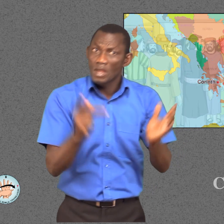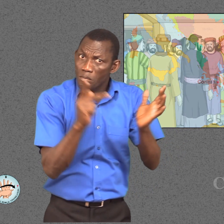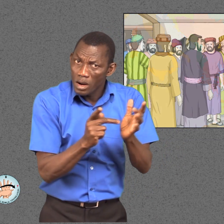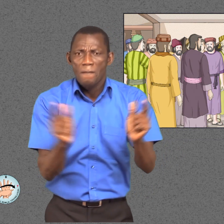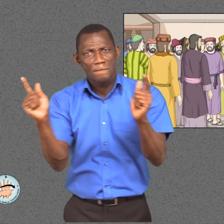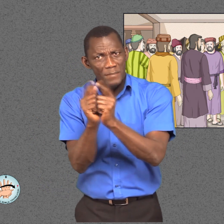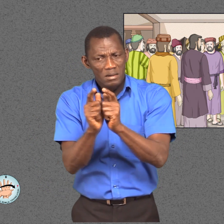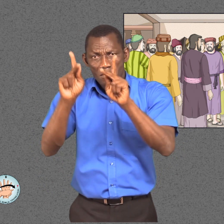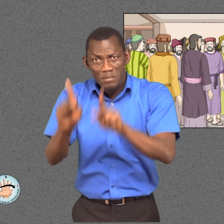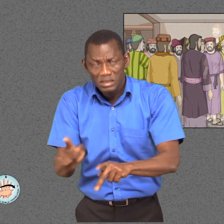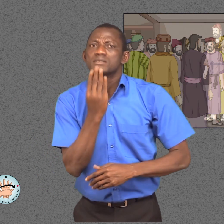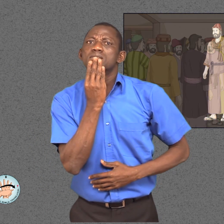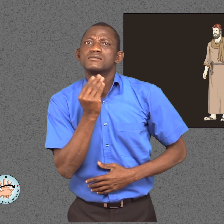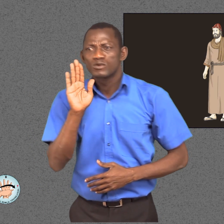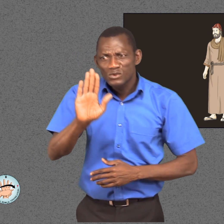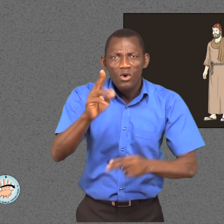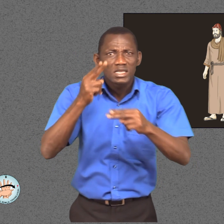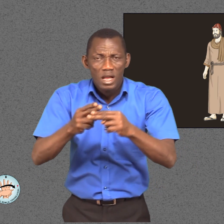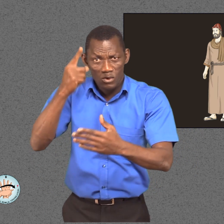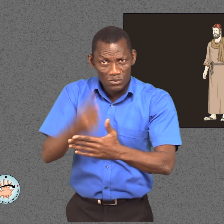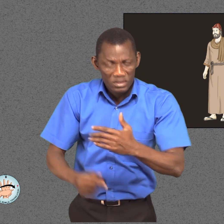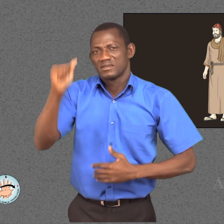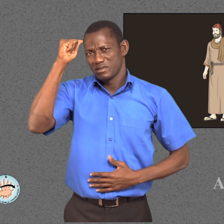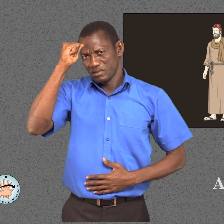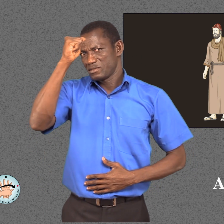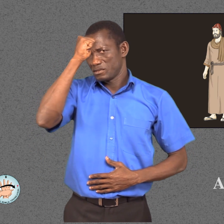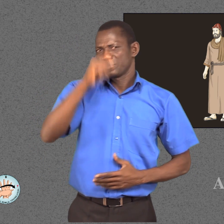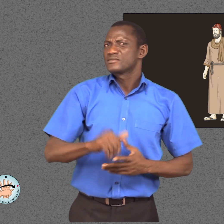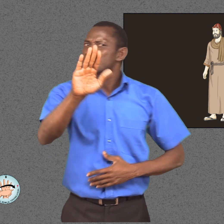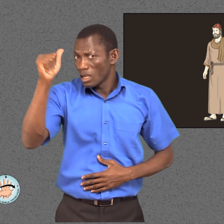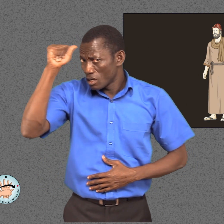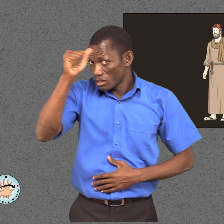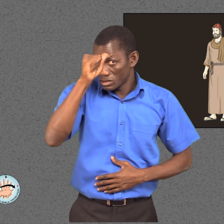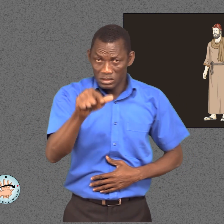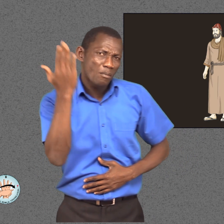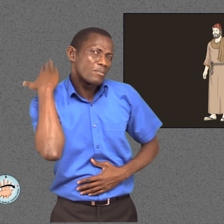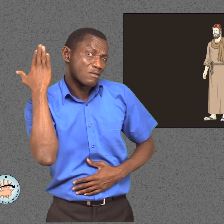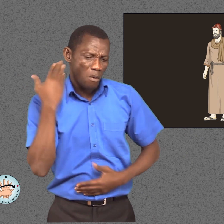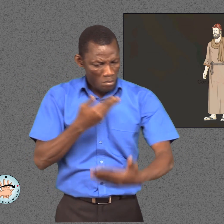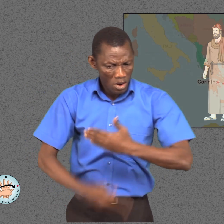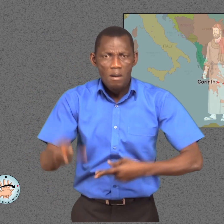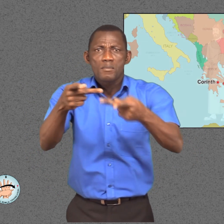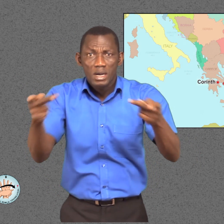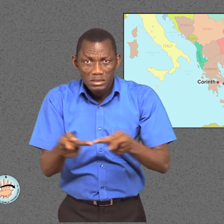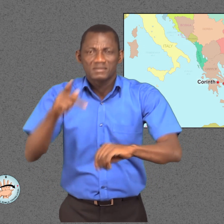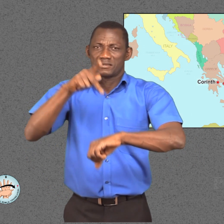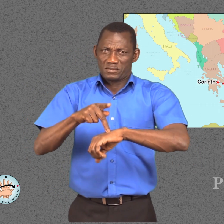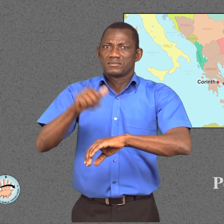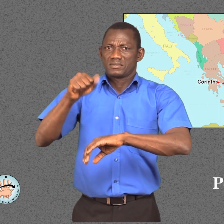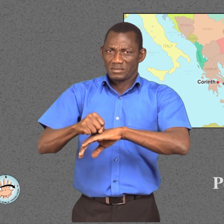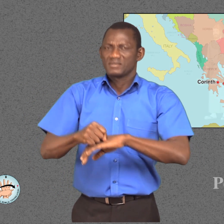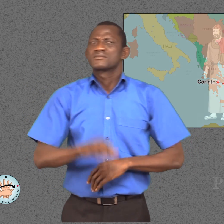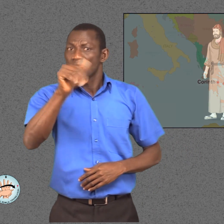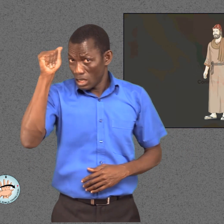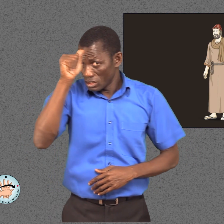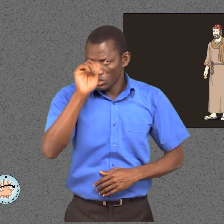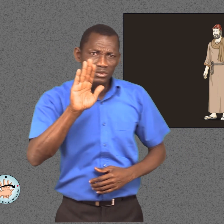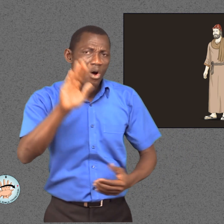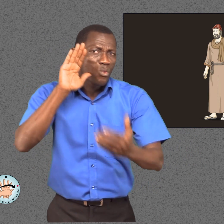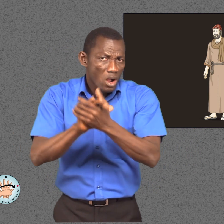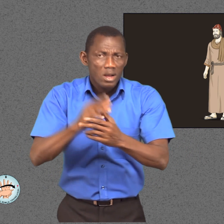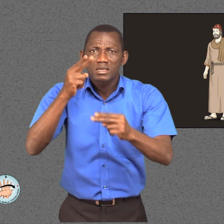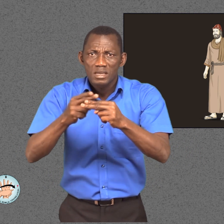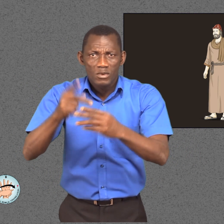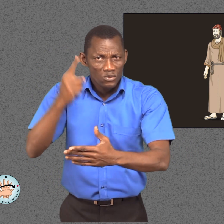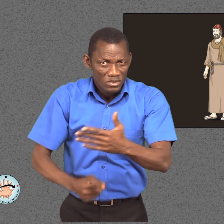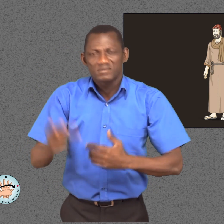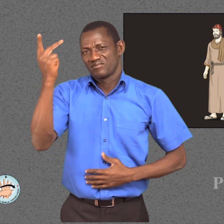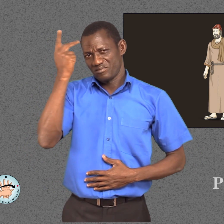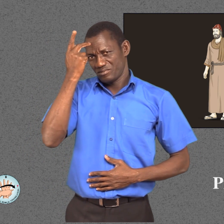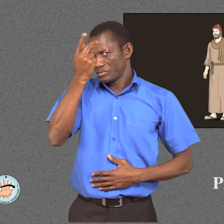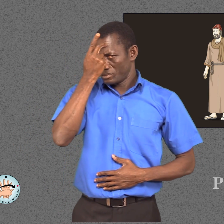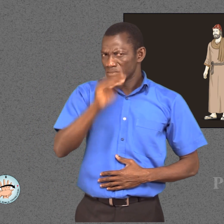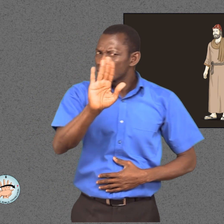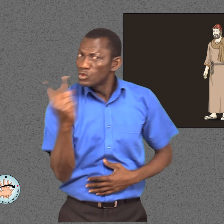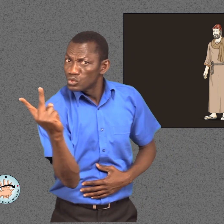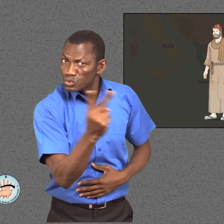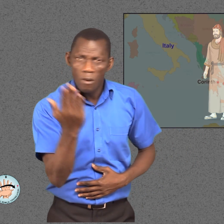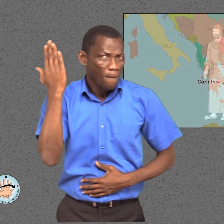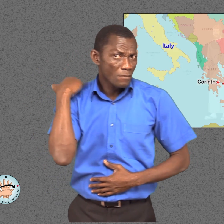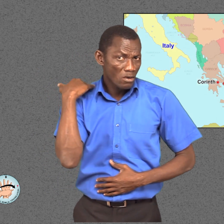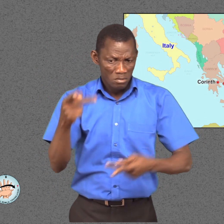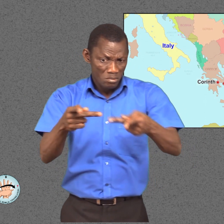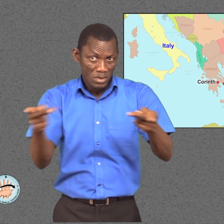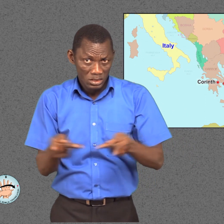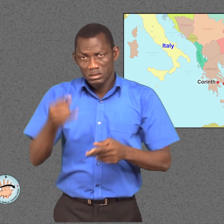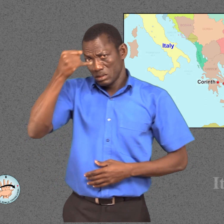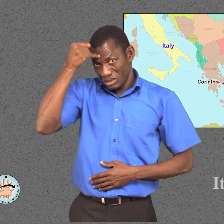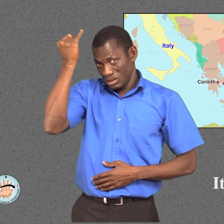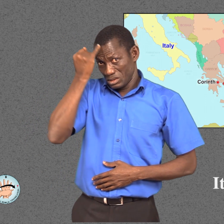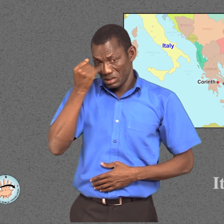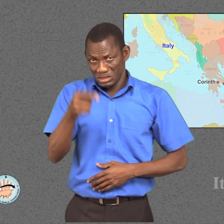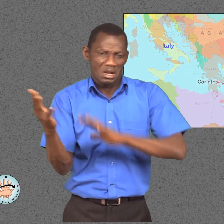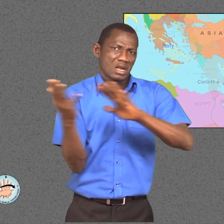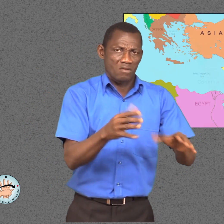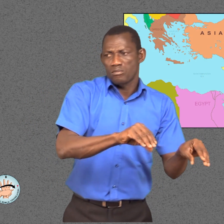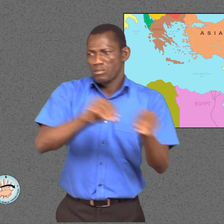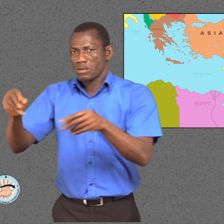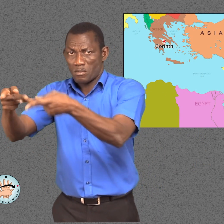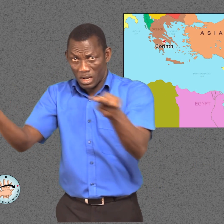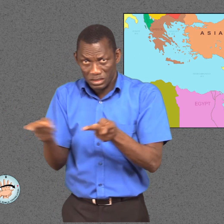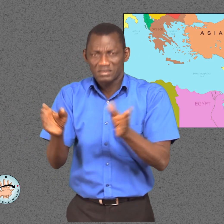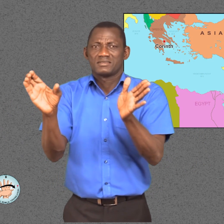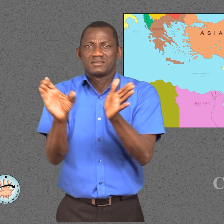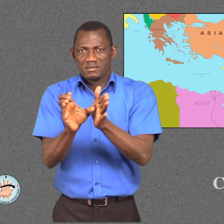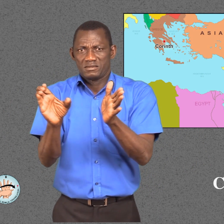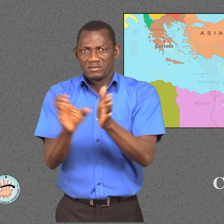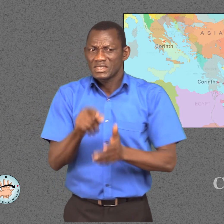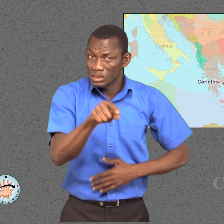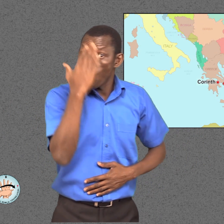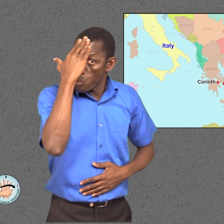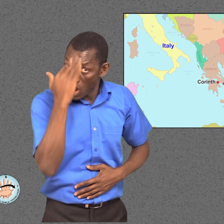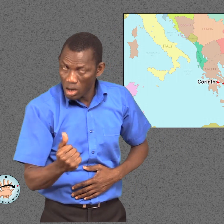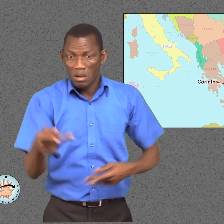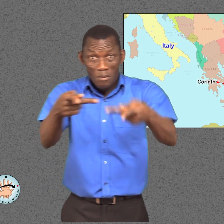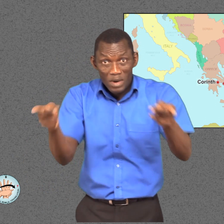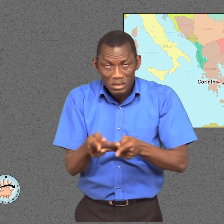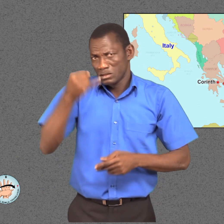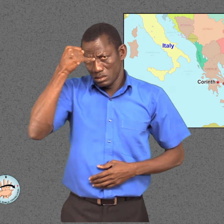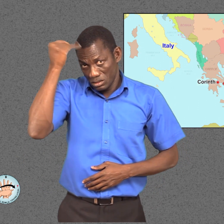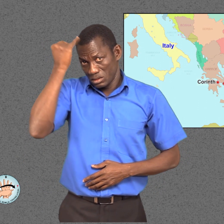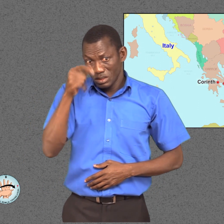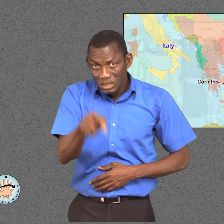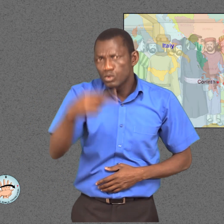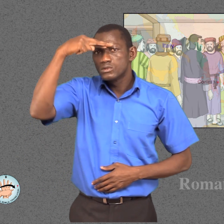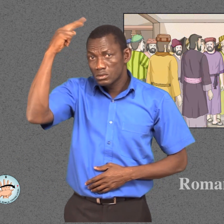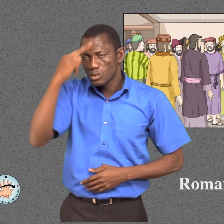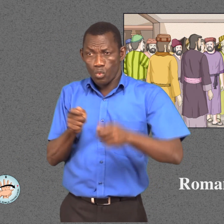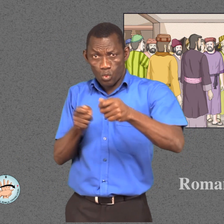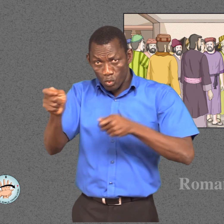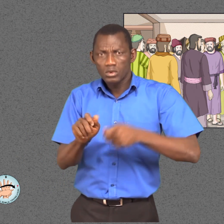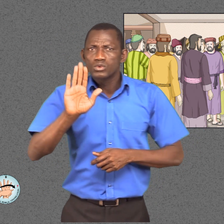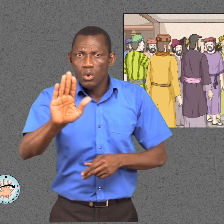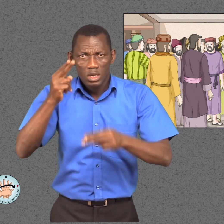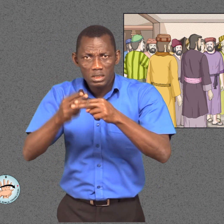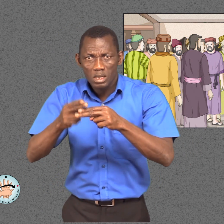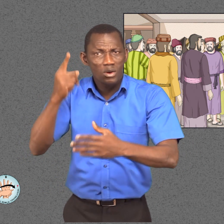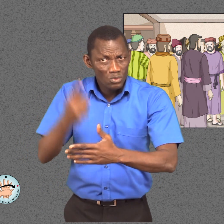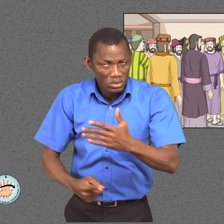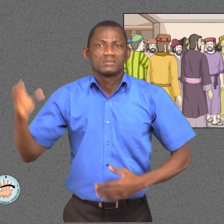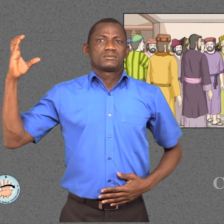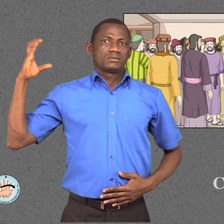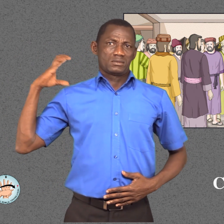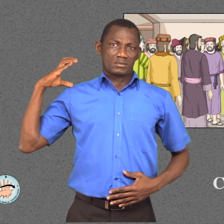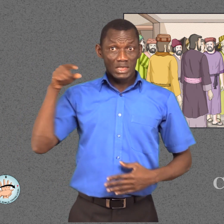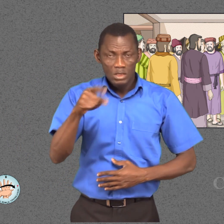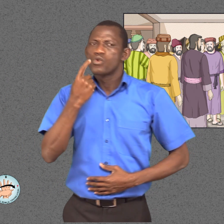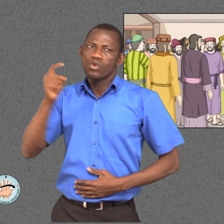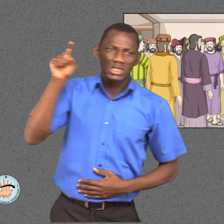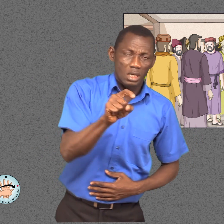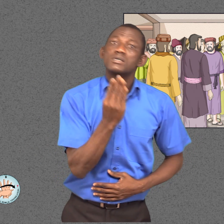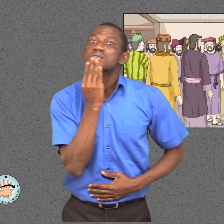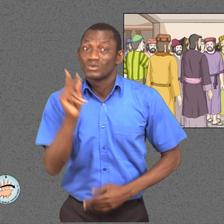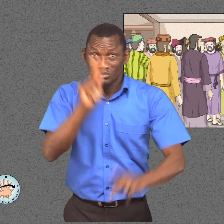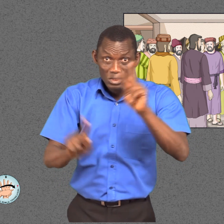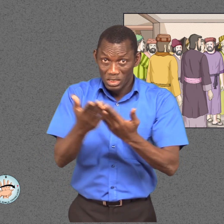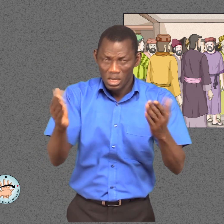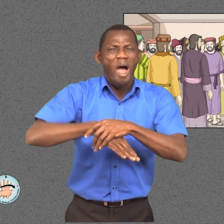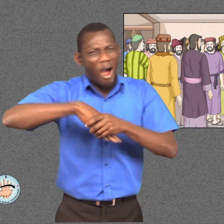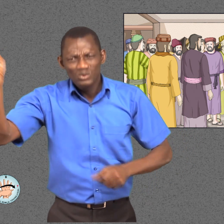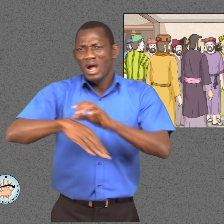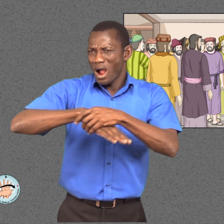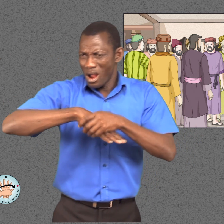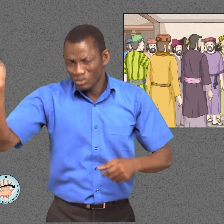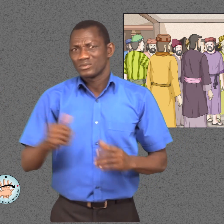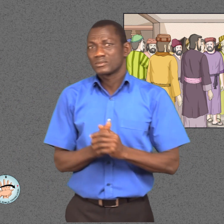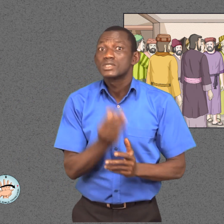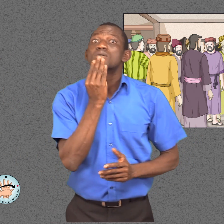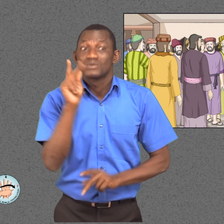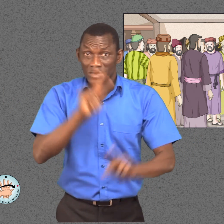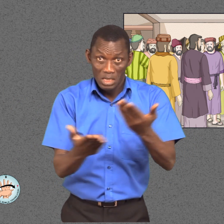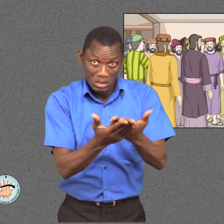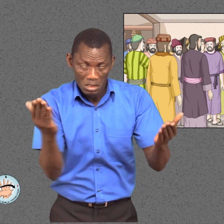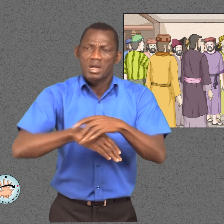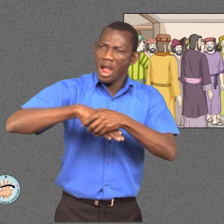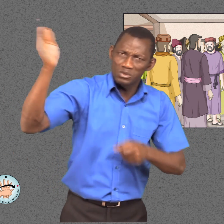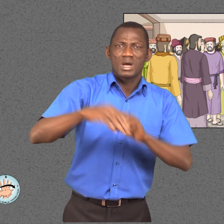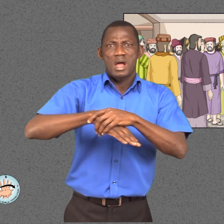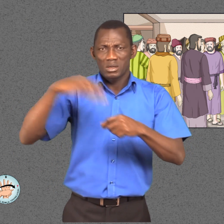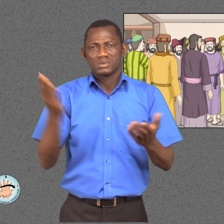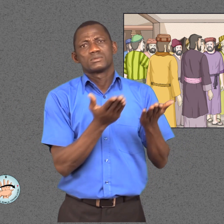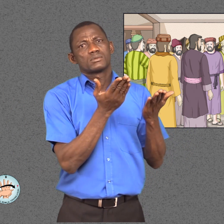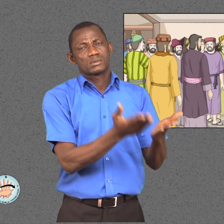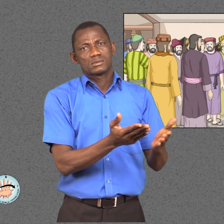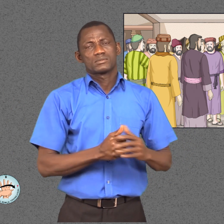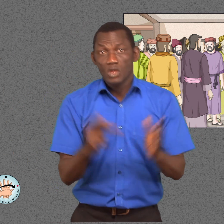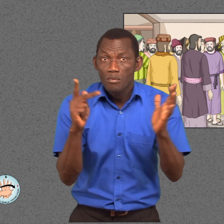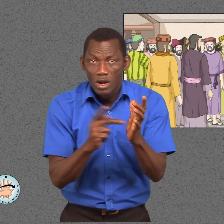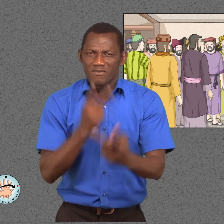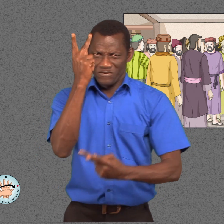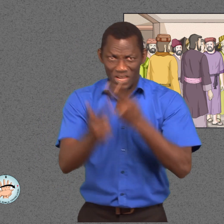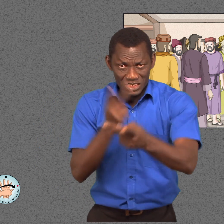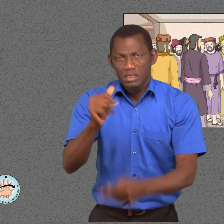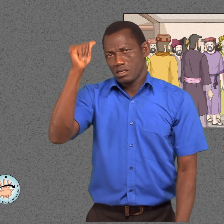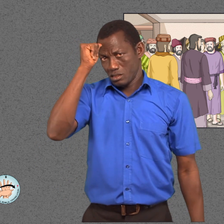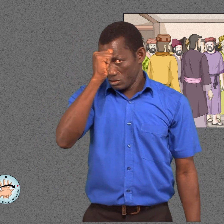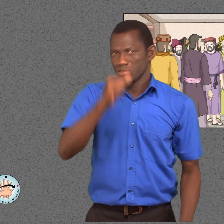There he found a Jew named Aquila, a native of Pontus, who had recently come from Italy with his wife Priscilla because Claudius had ordered all the Jews to leave Rome.